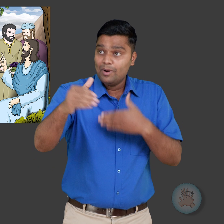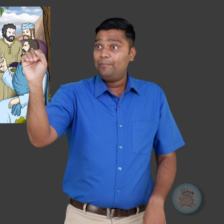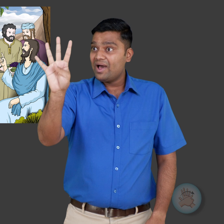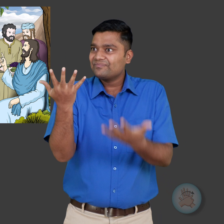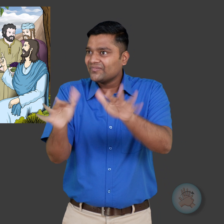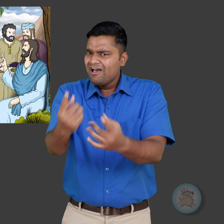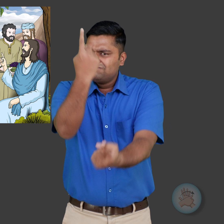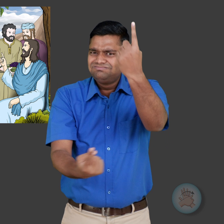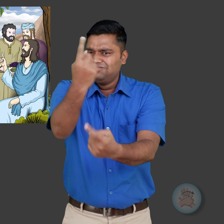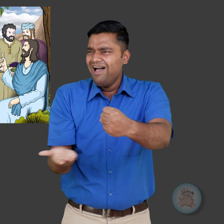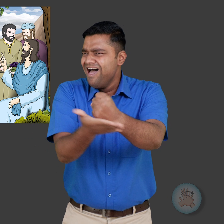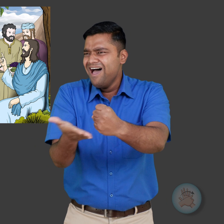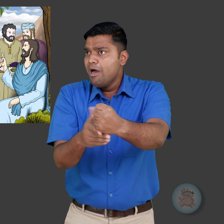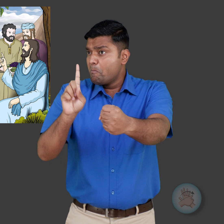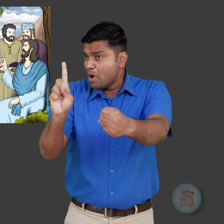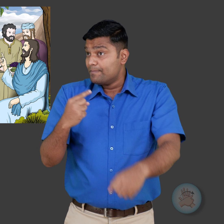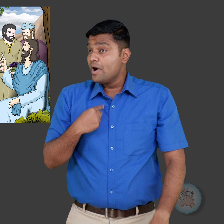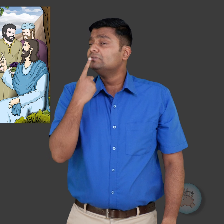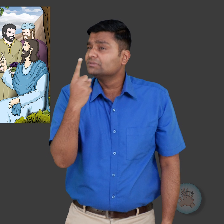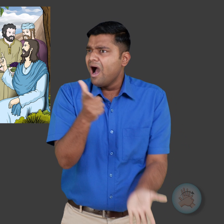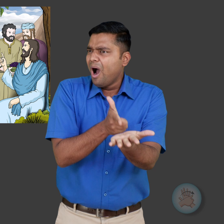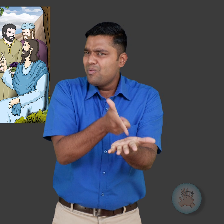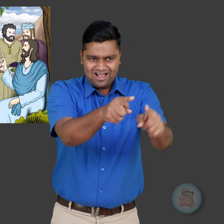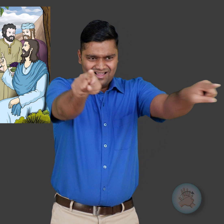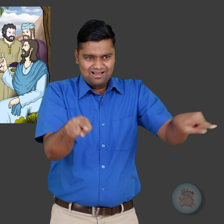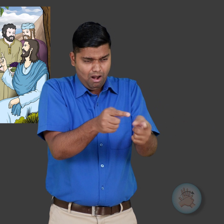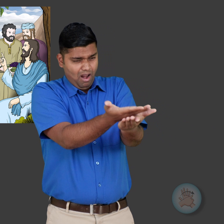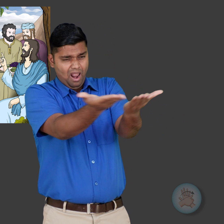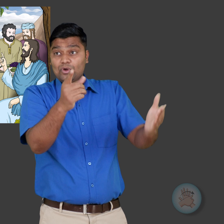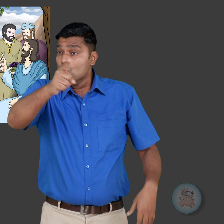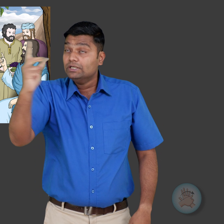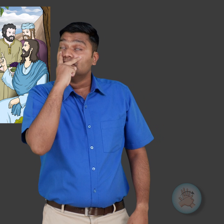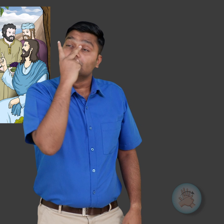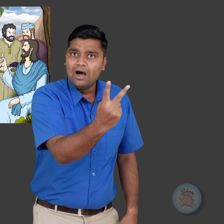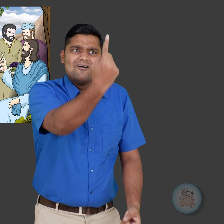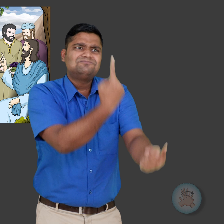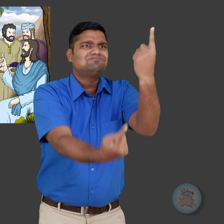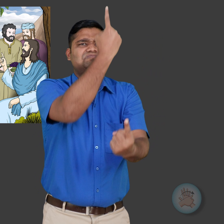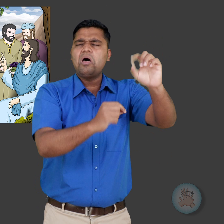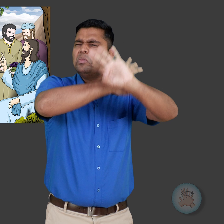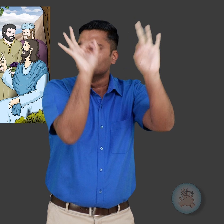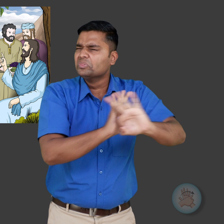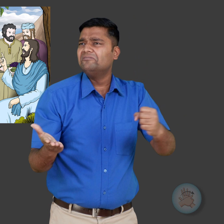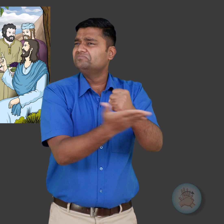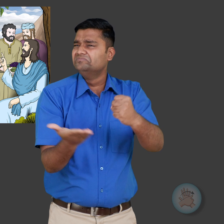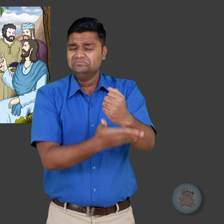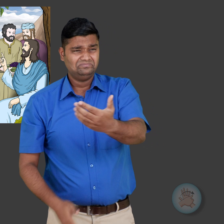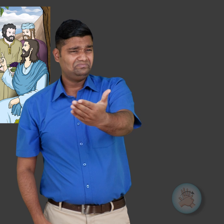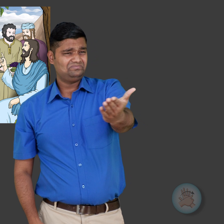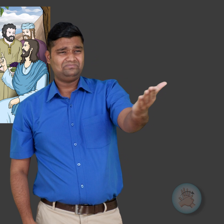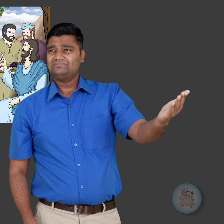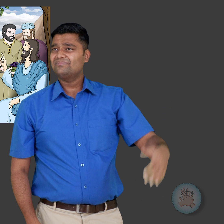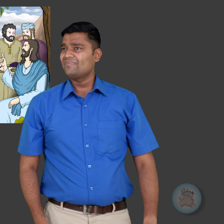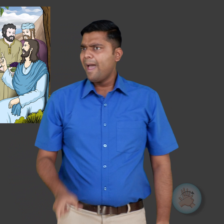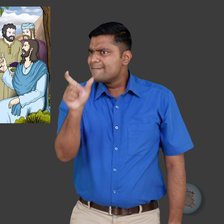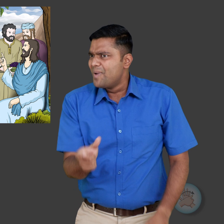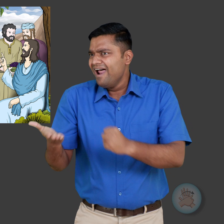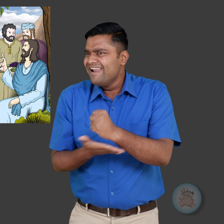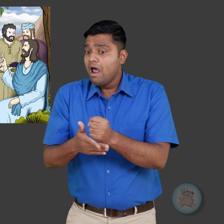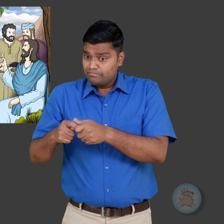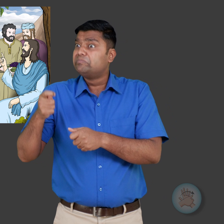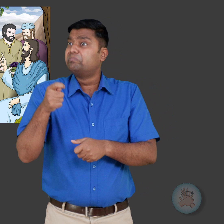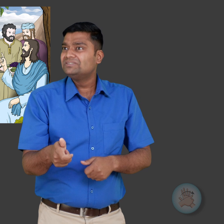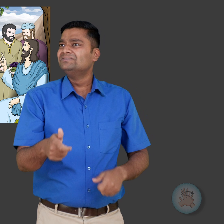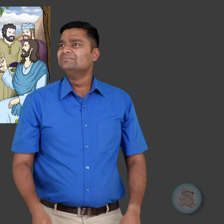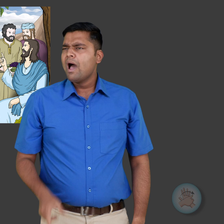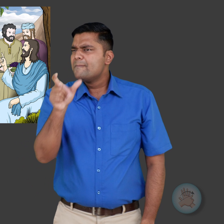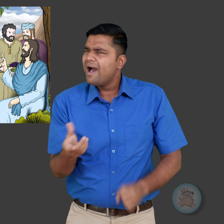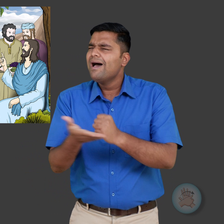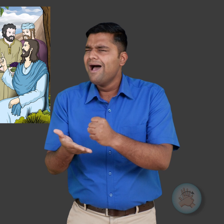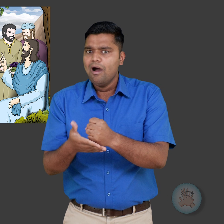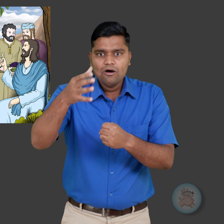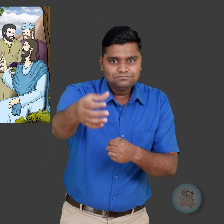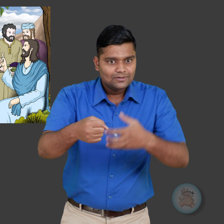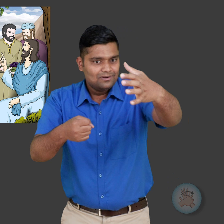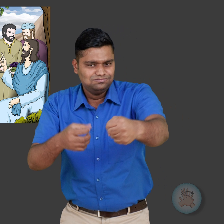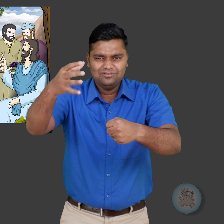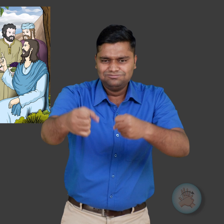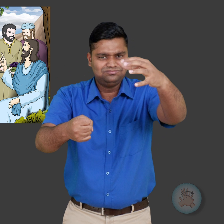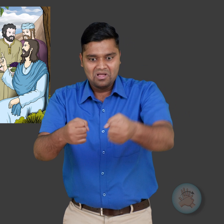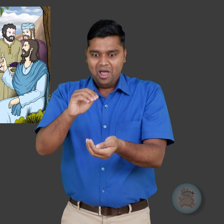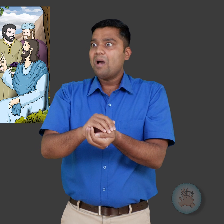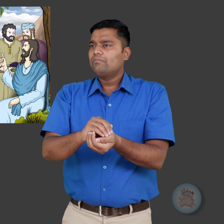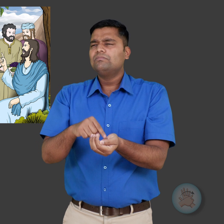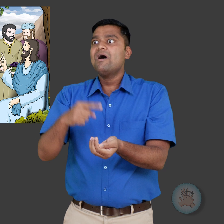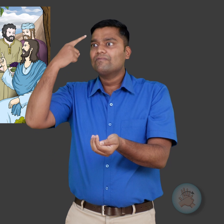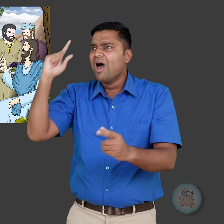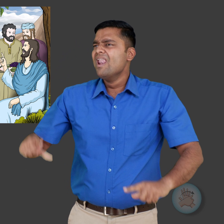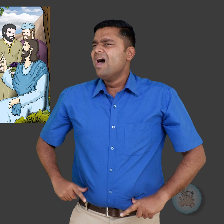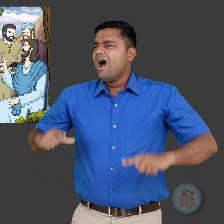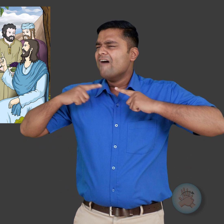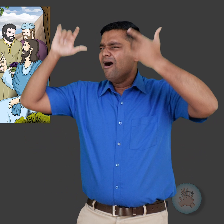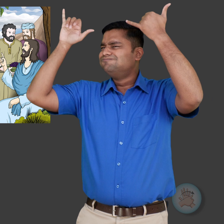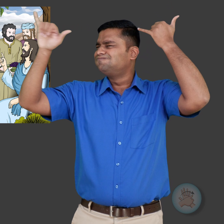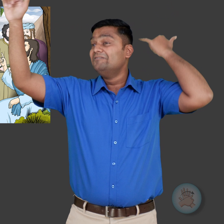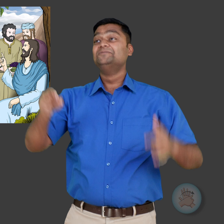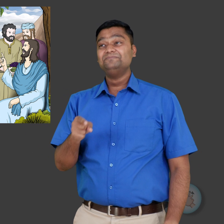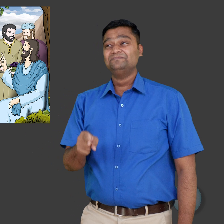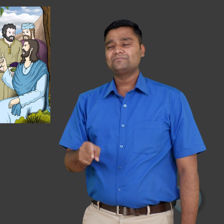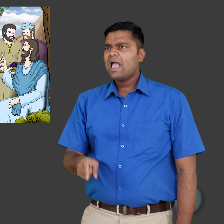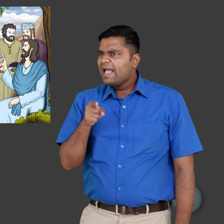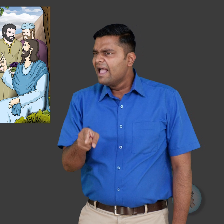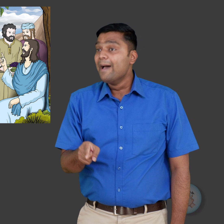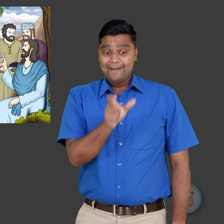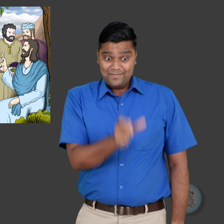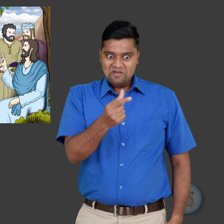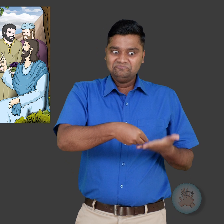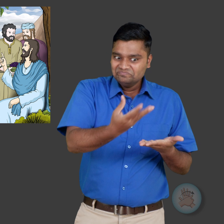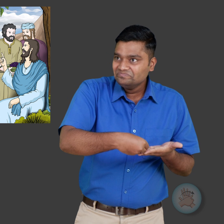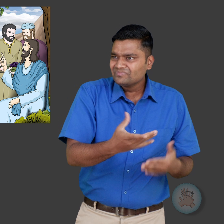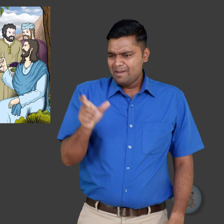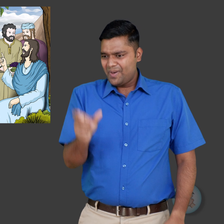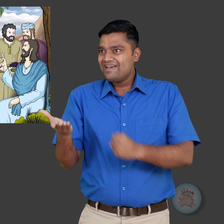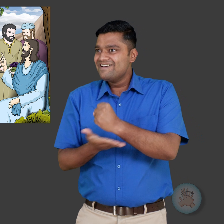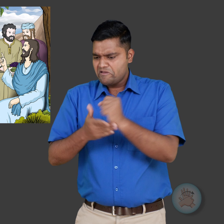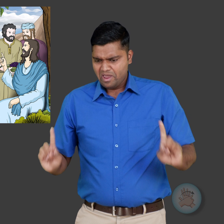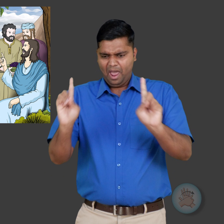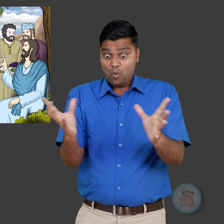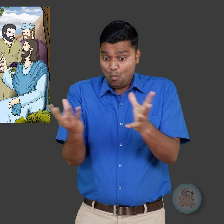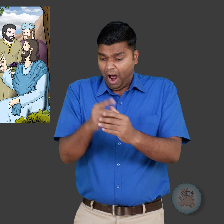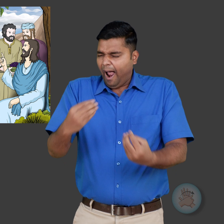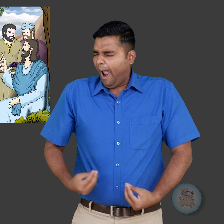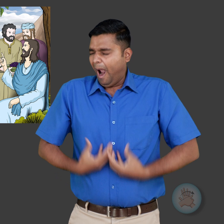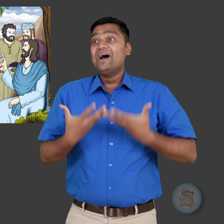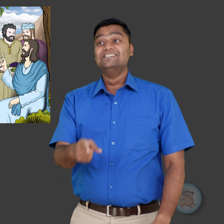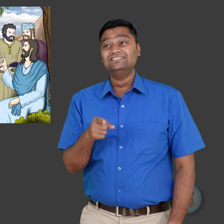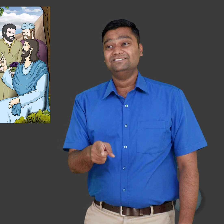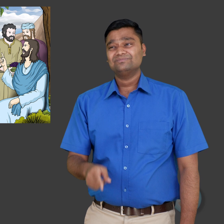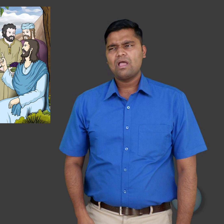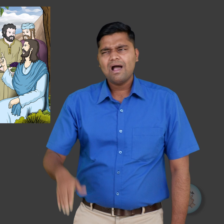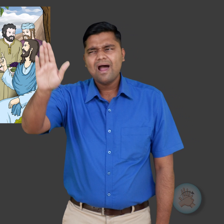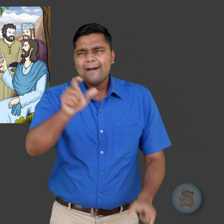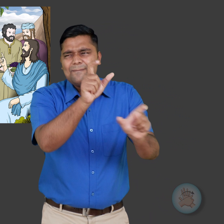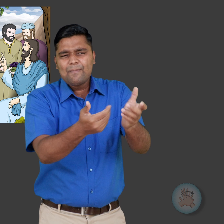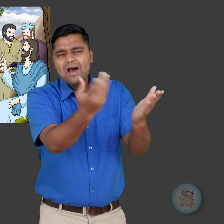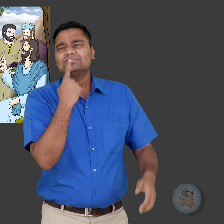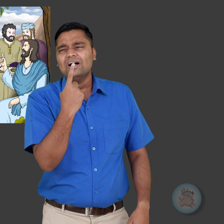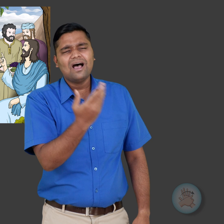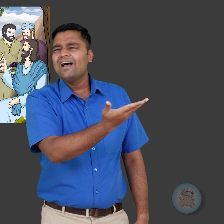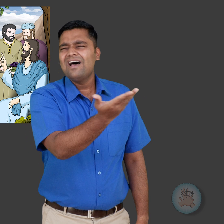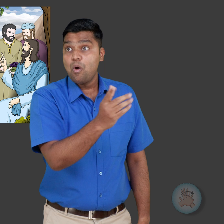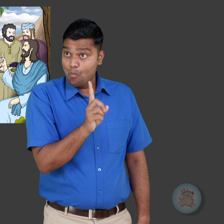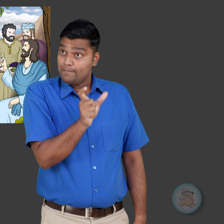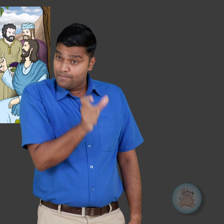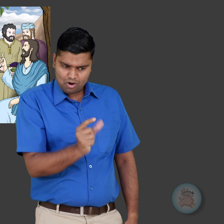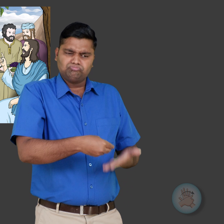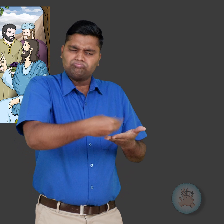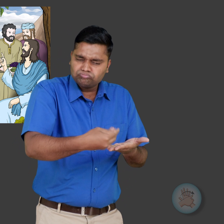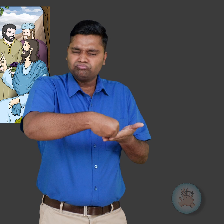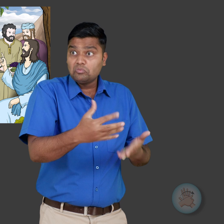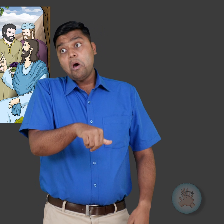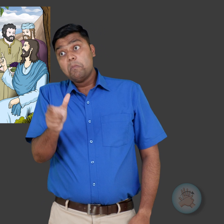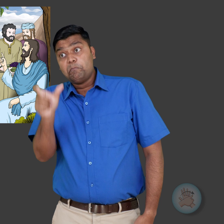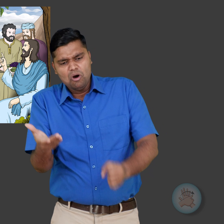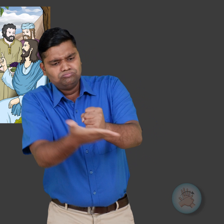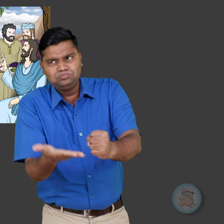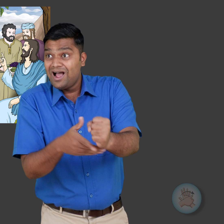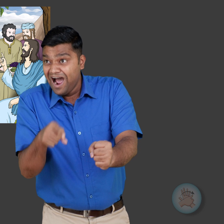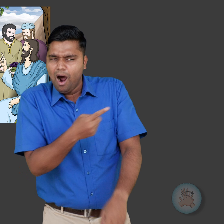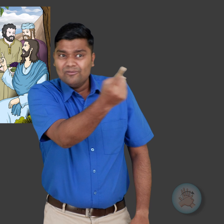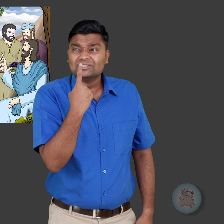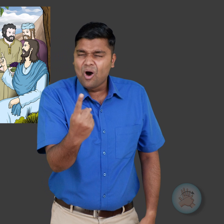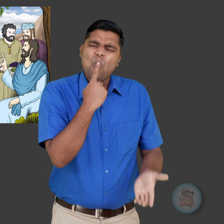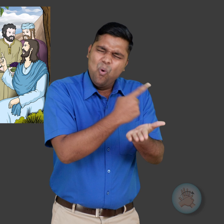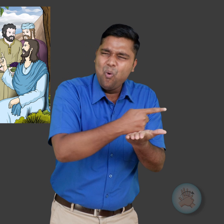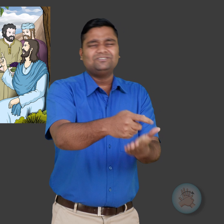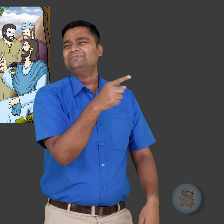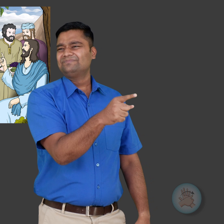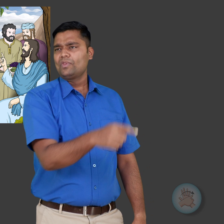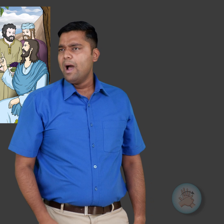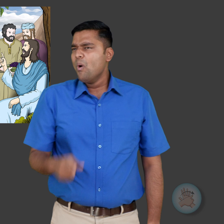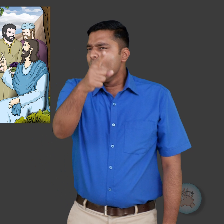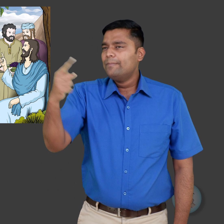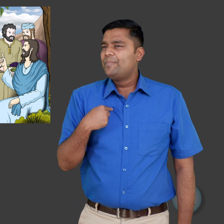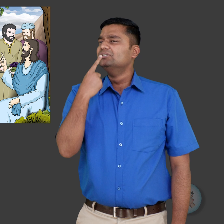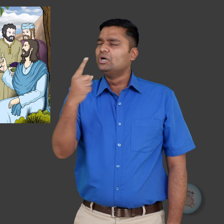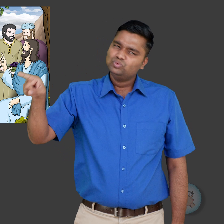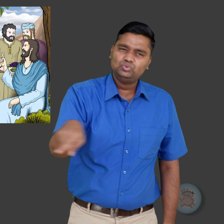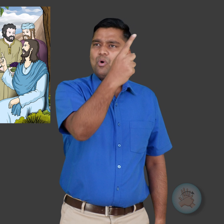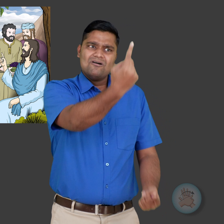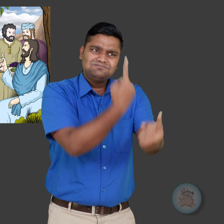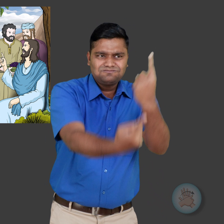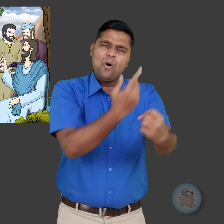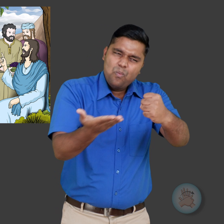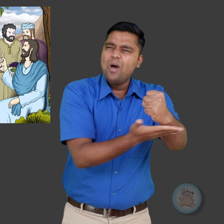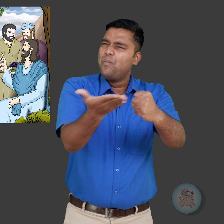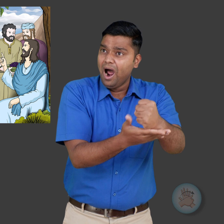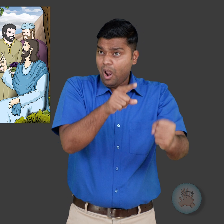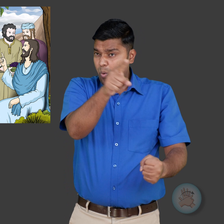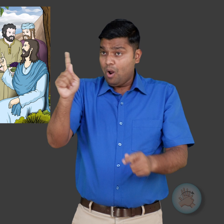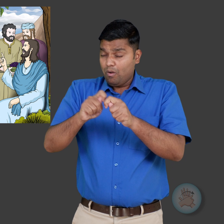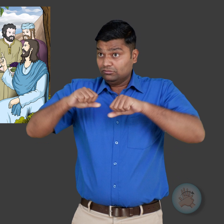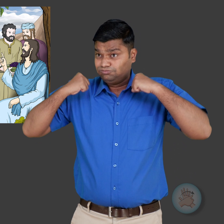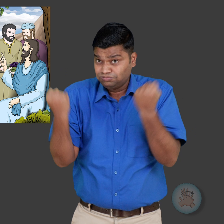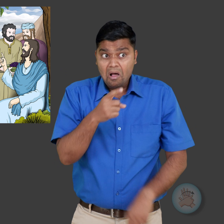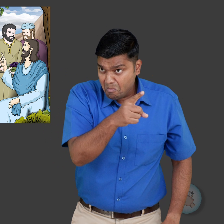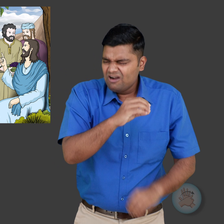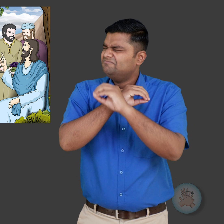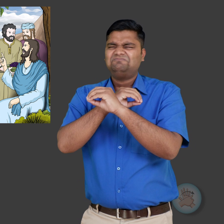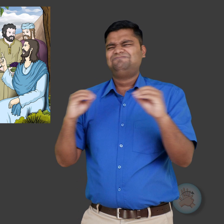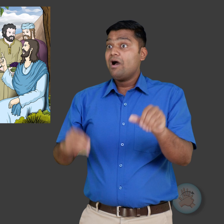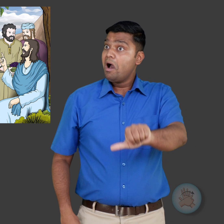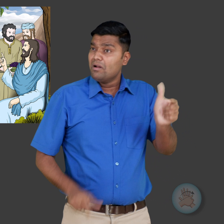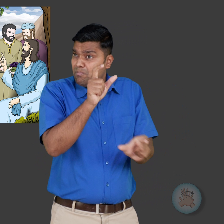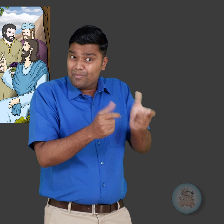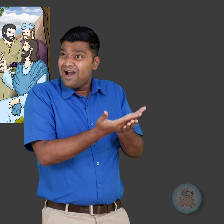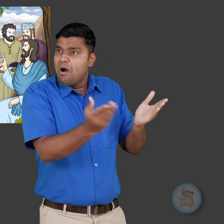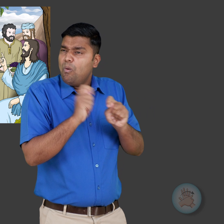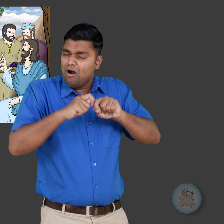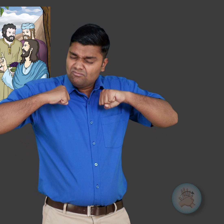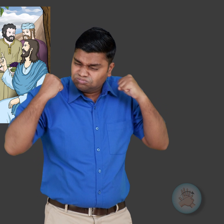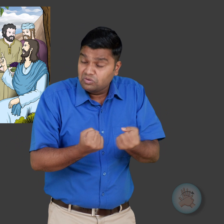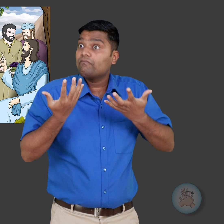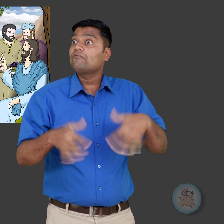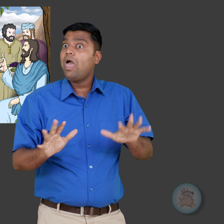Do you not say, ‘There are still four months until the harvest’? I tell you, lift up your eyes and look at the fields, for they are ripe for harvest. Already the reaper draws his wages and gathers a crop for eternal life, so that the sower and the reaper may rejoice together.